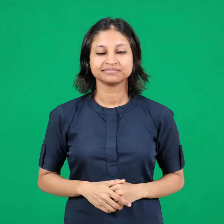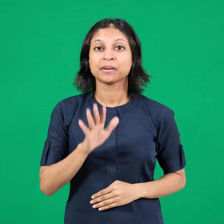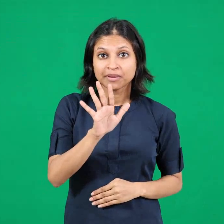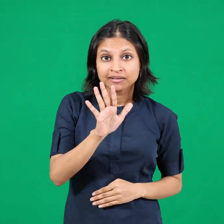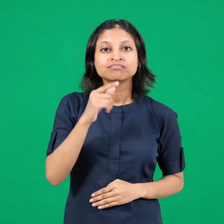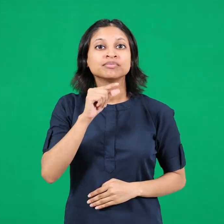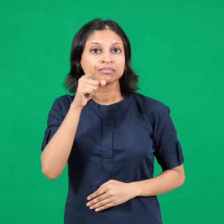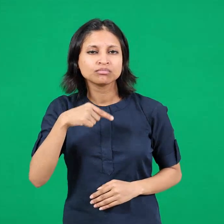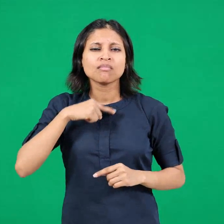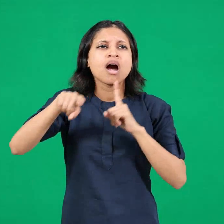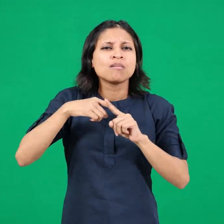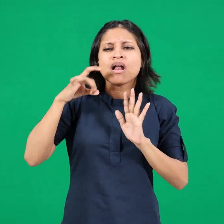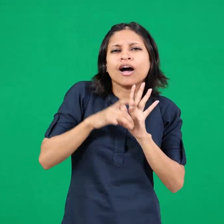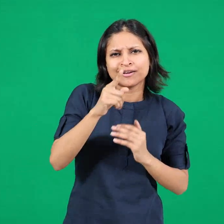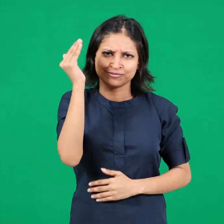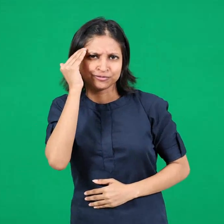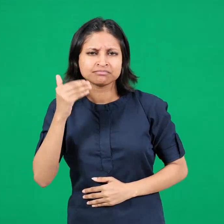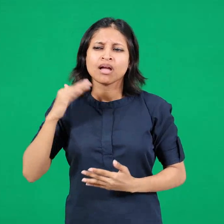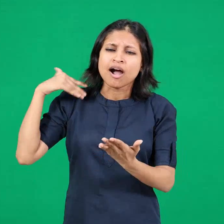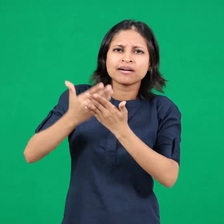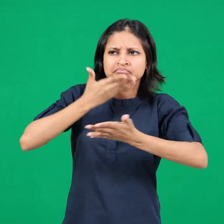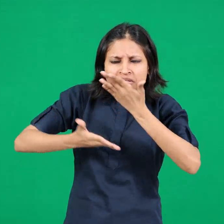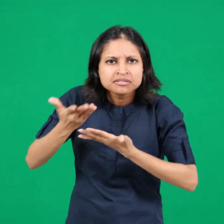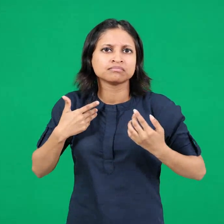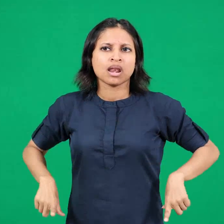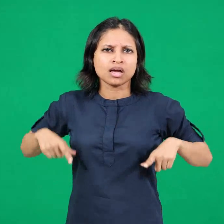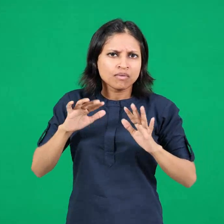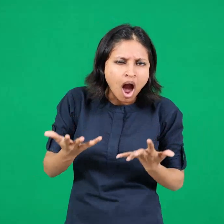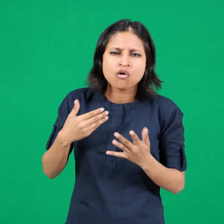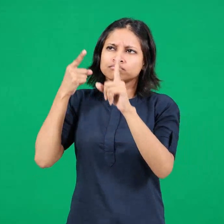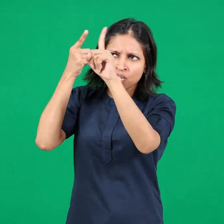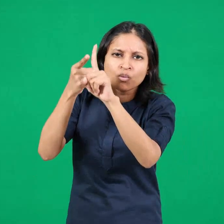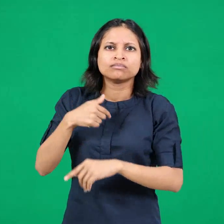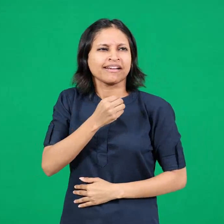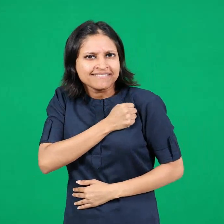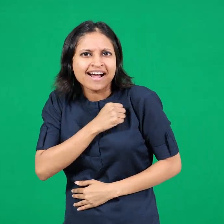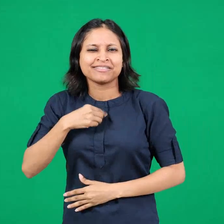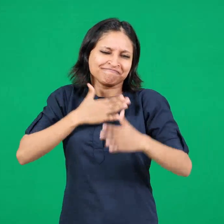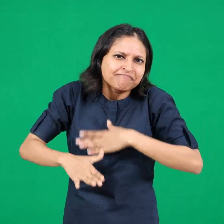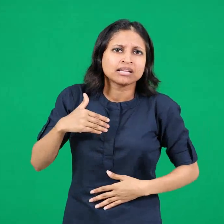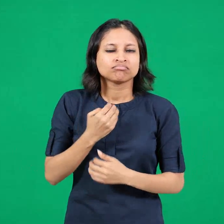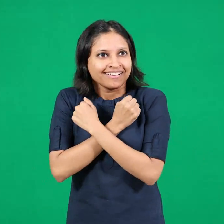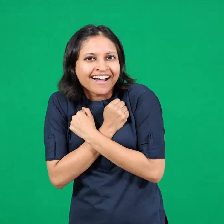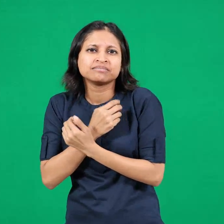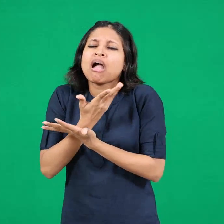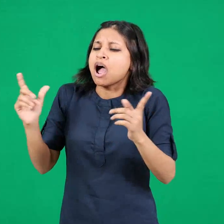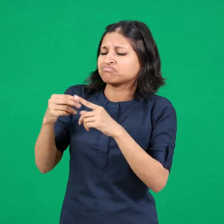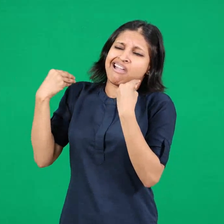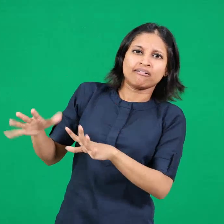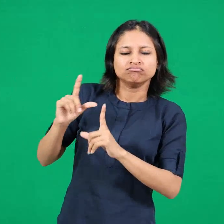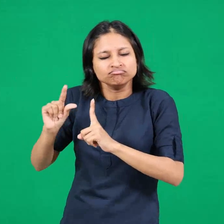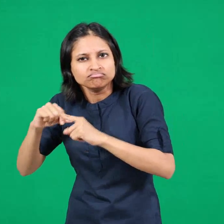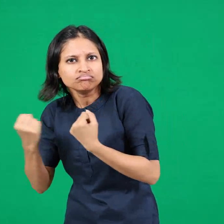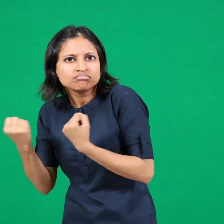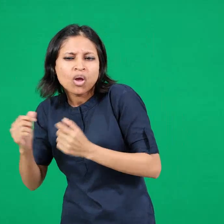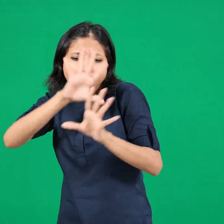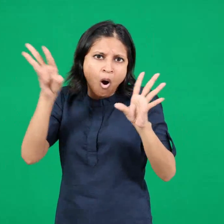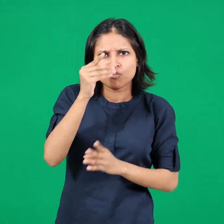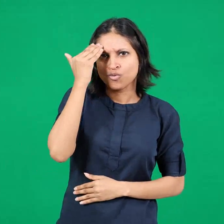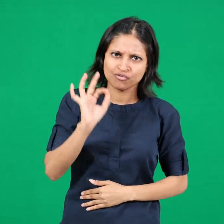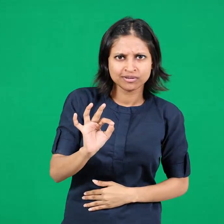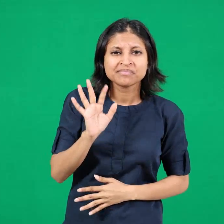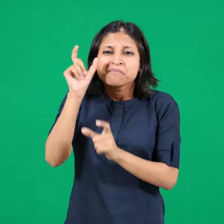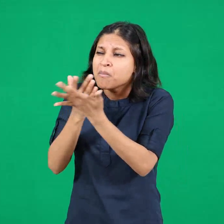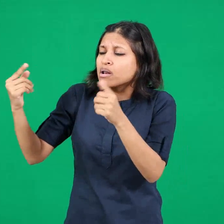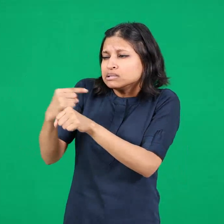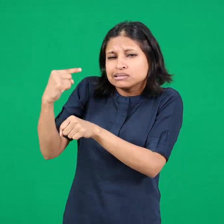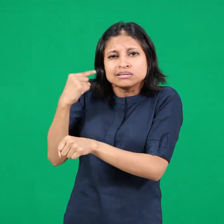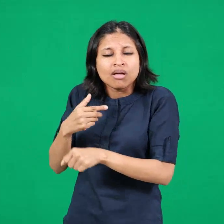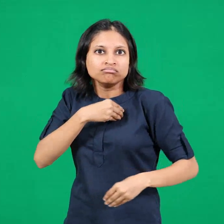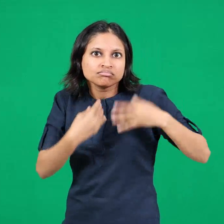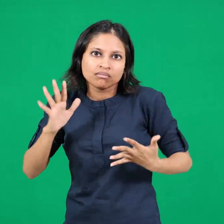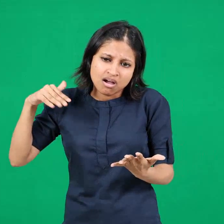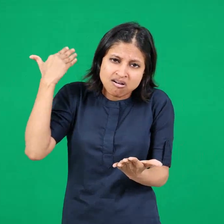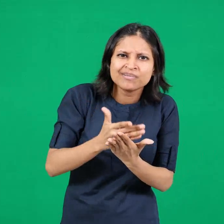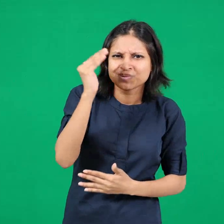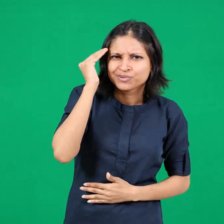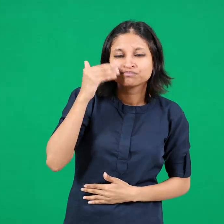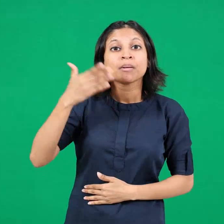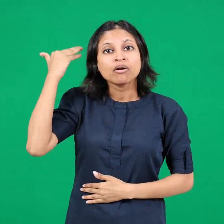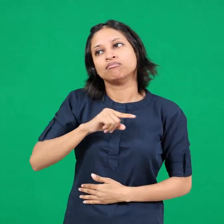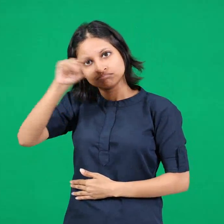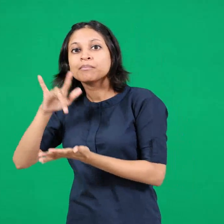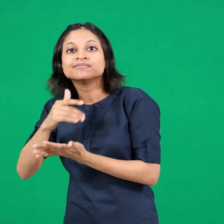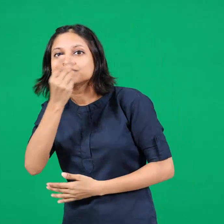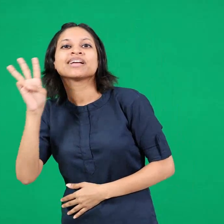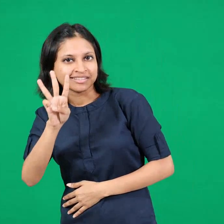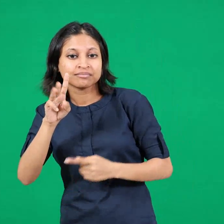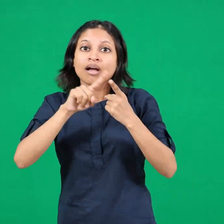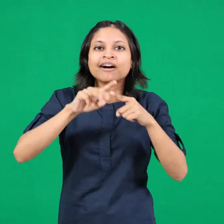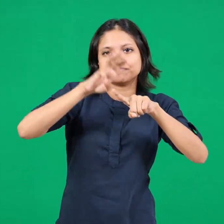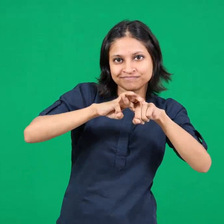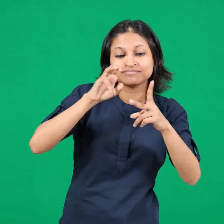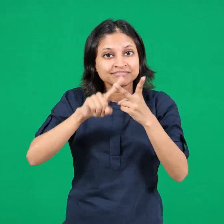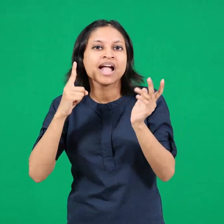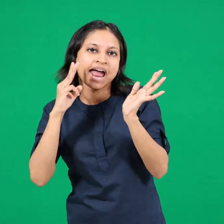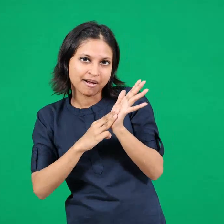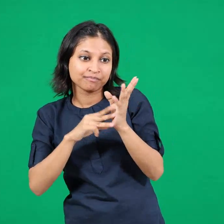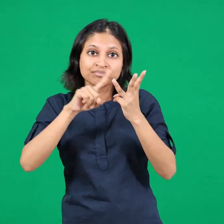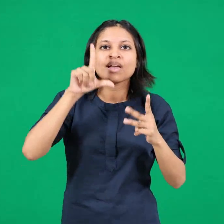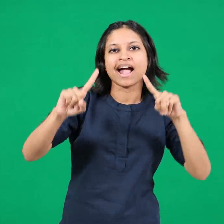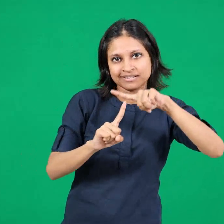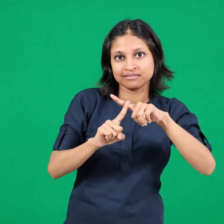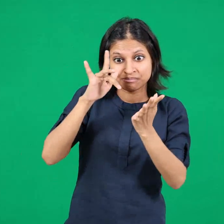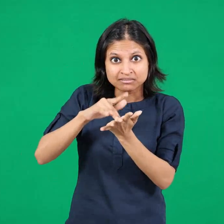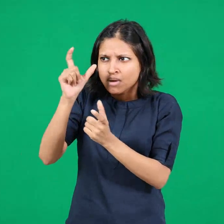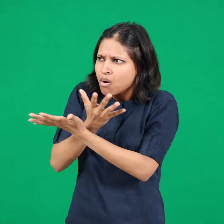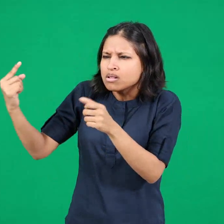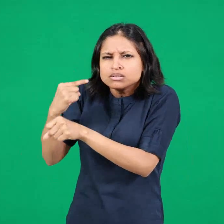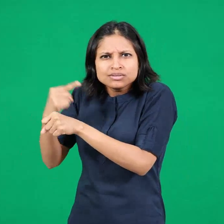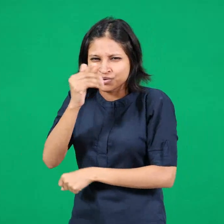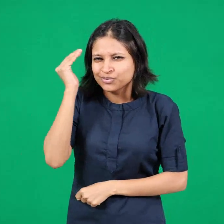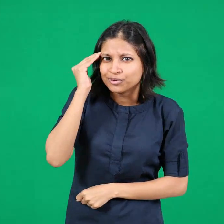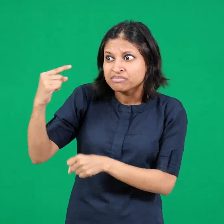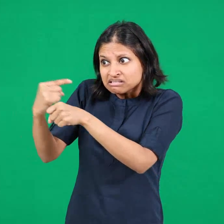You, however, have observed my teaching, my conduct, my purpose, my faith, my patience, my love, my perseverance, my persecutions, and the sufferings that came upon me in Antioch, Iconium, and Lystra.